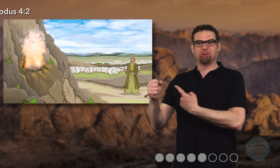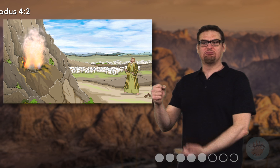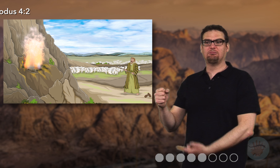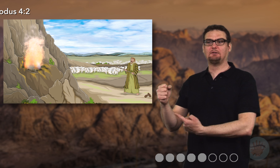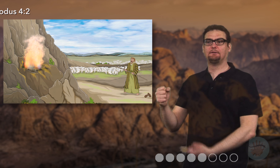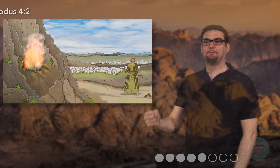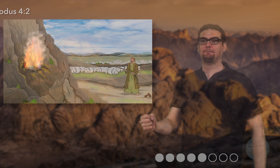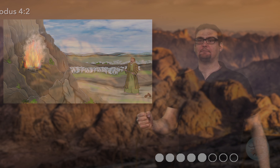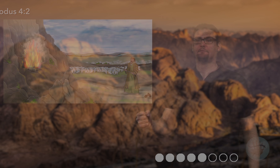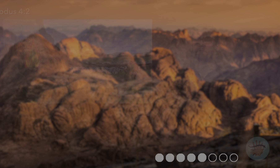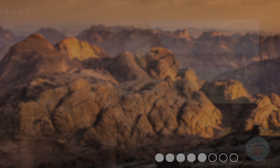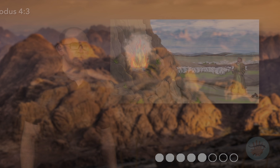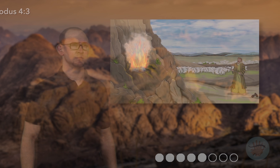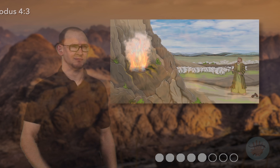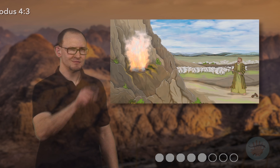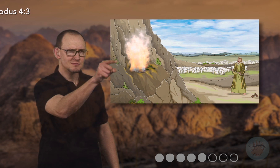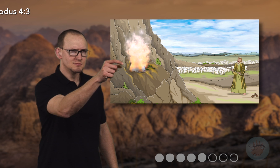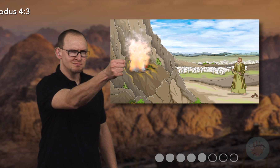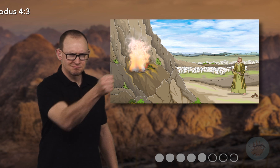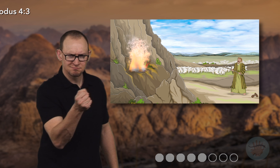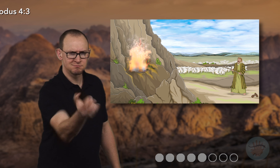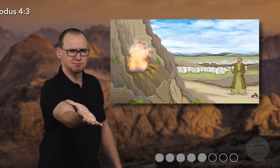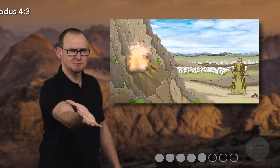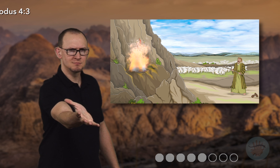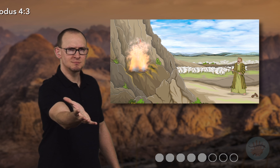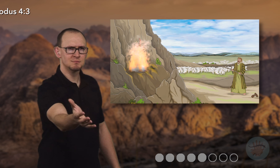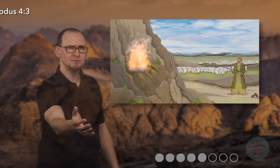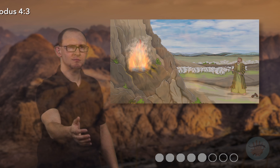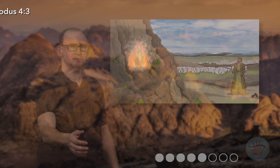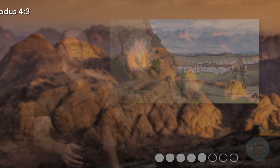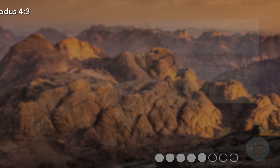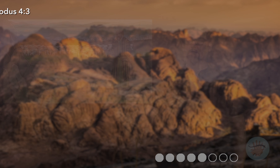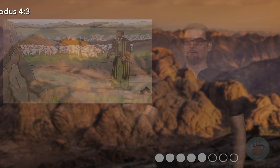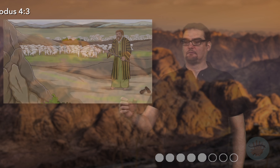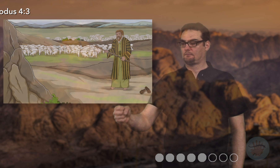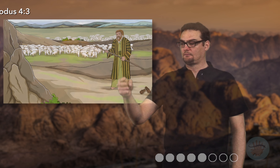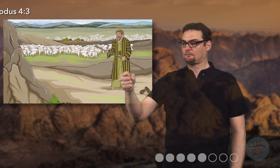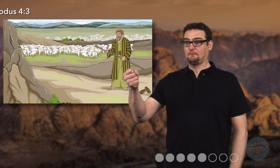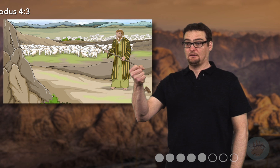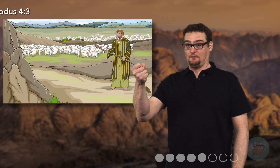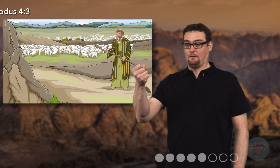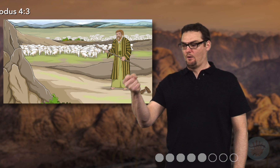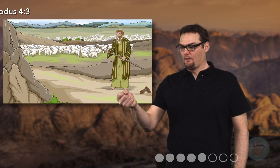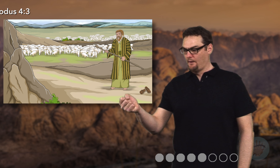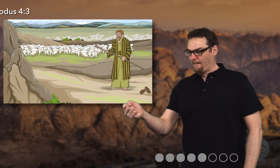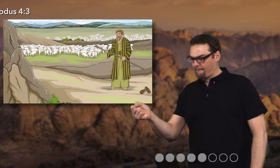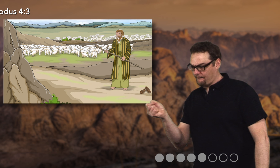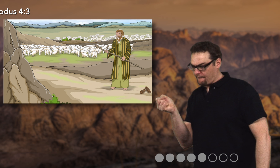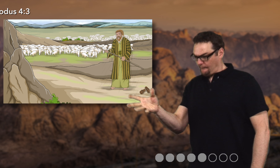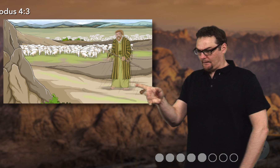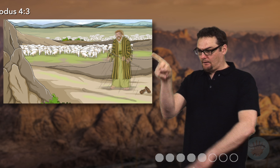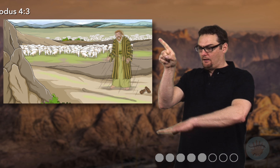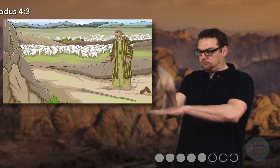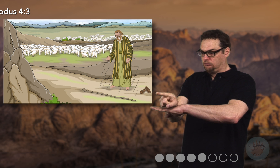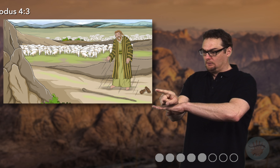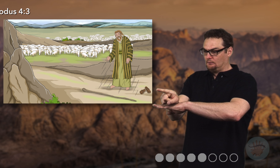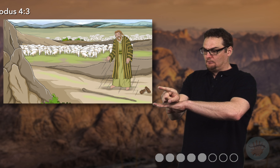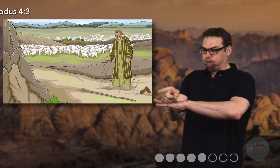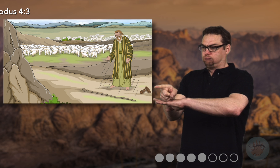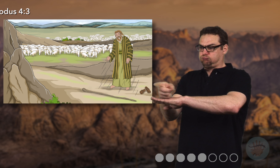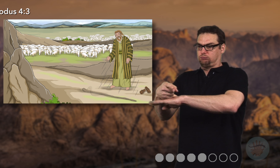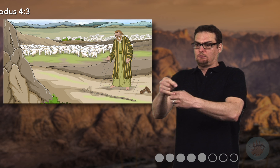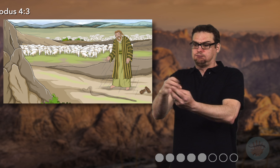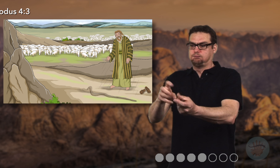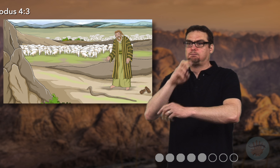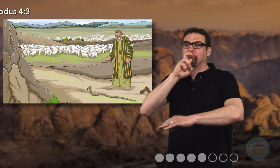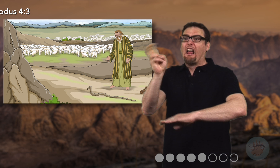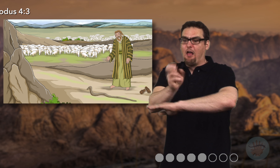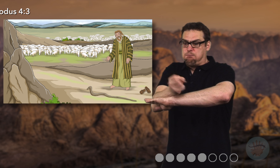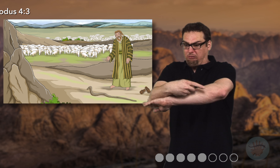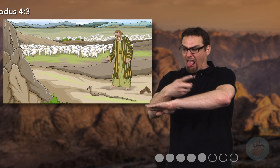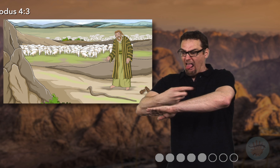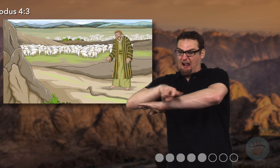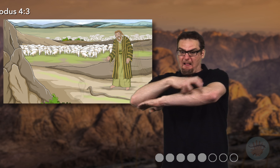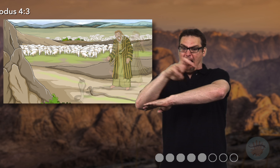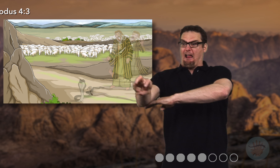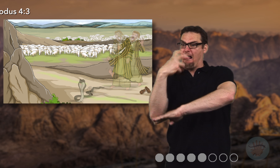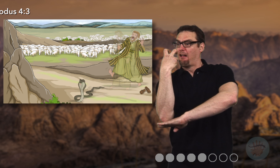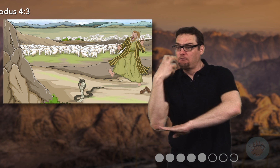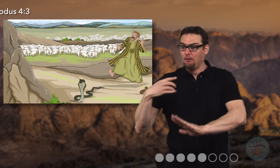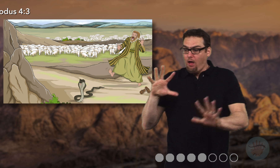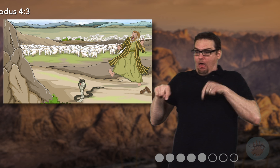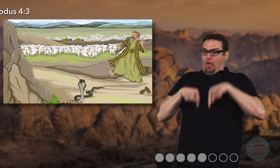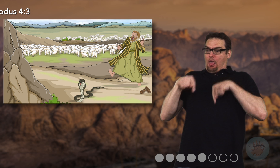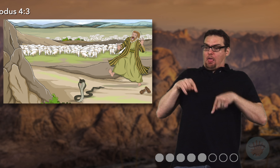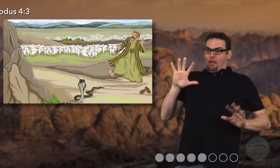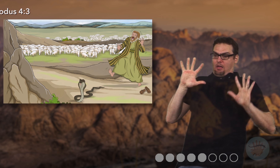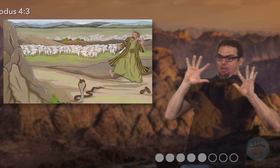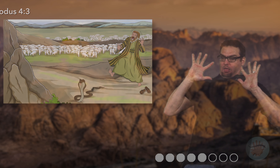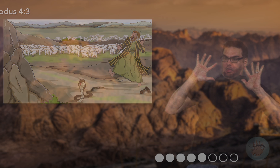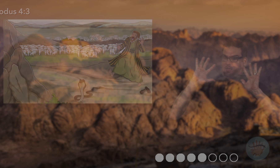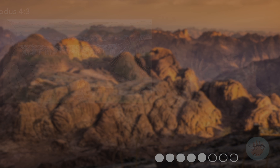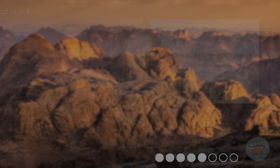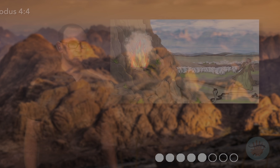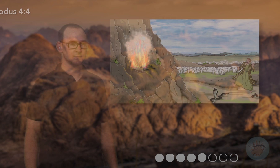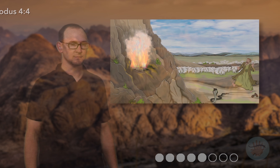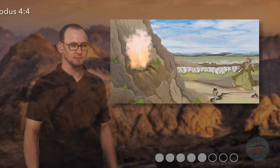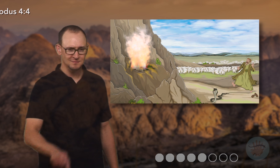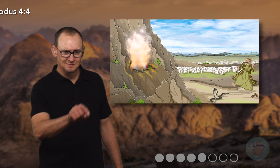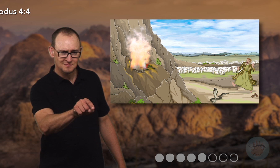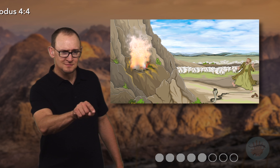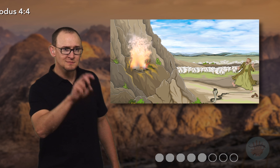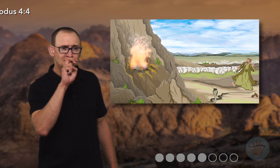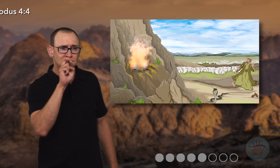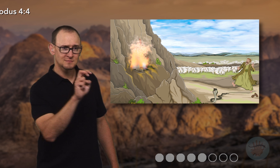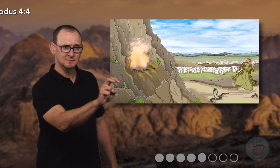“Throw it on the ground,” said the LORD. So Moses threw it on the ground, and it became a snake, and he ran from it.